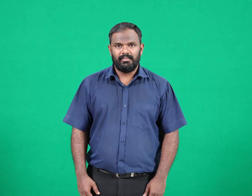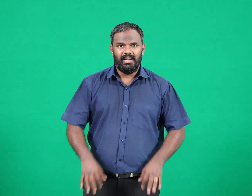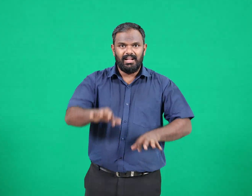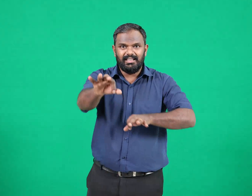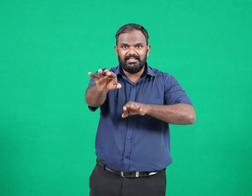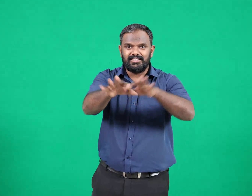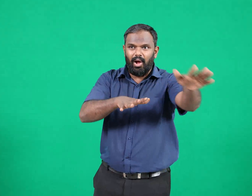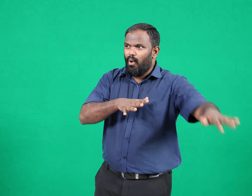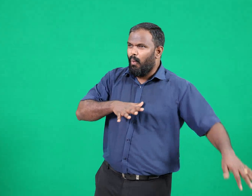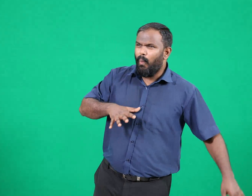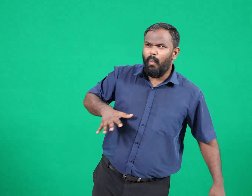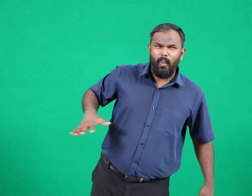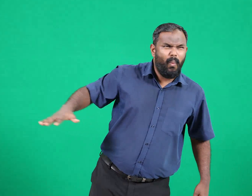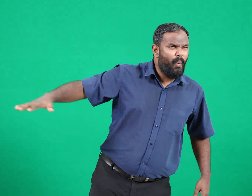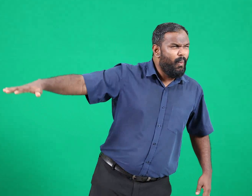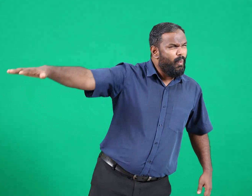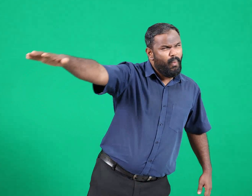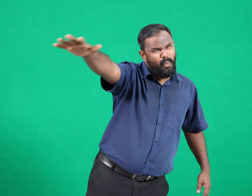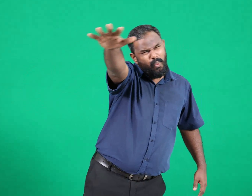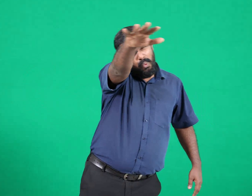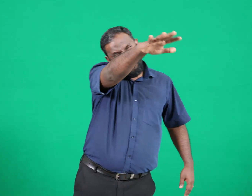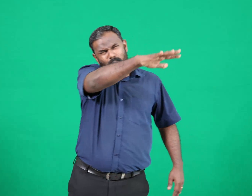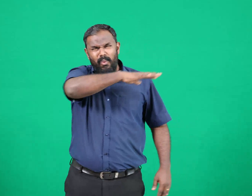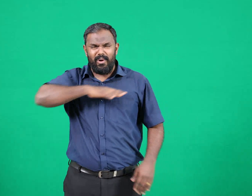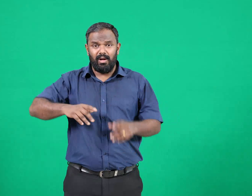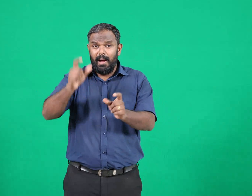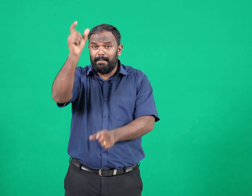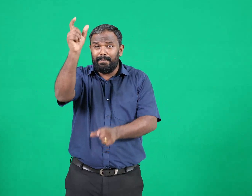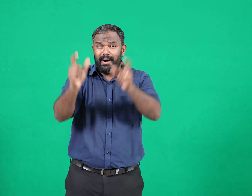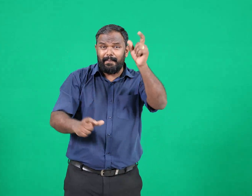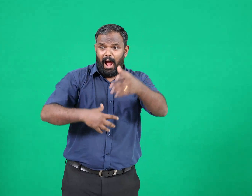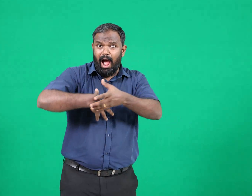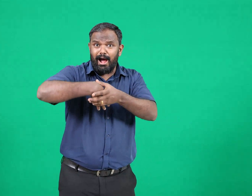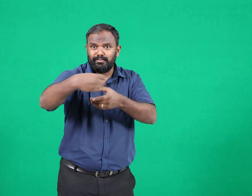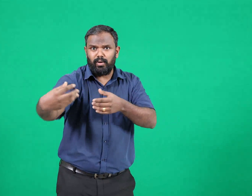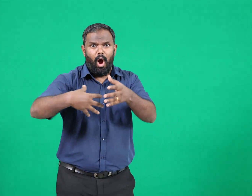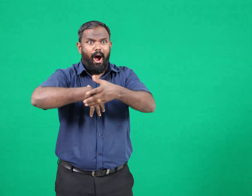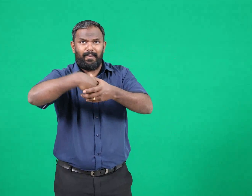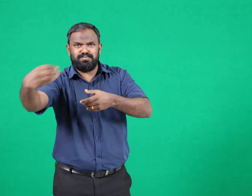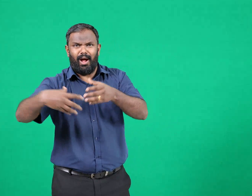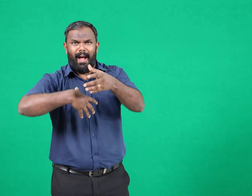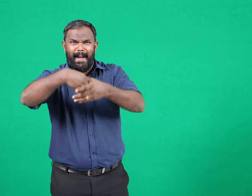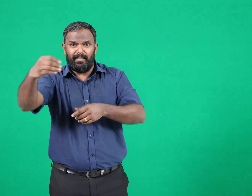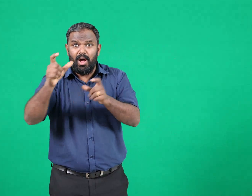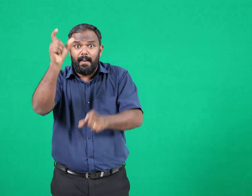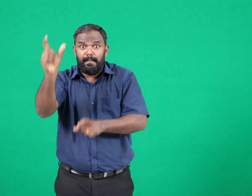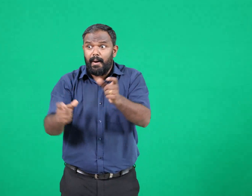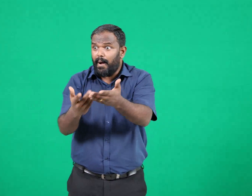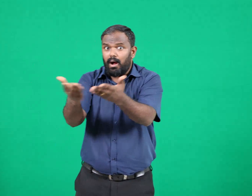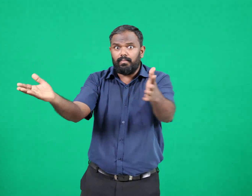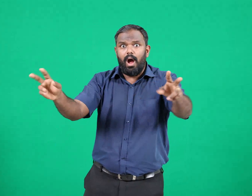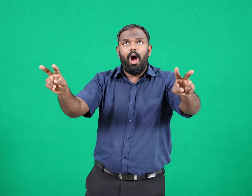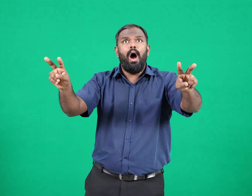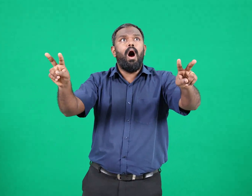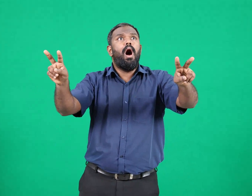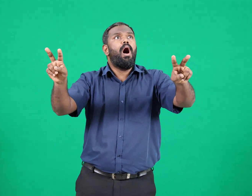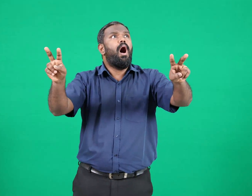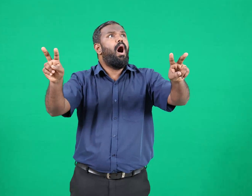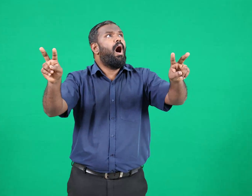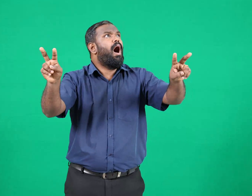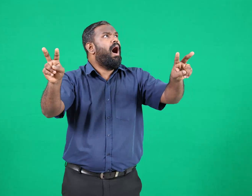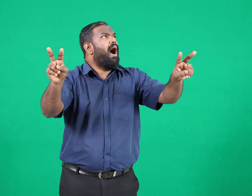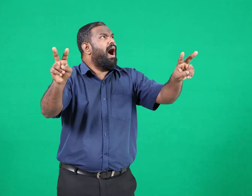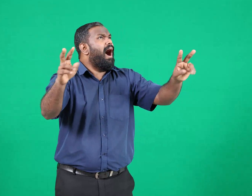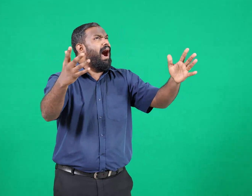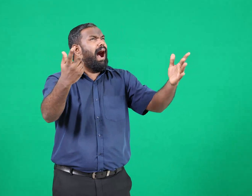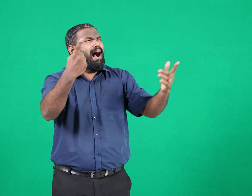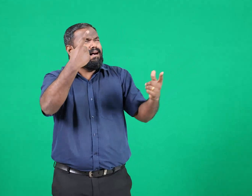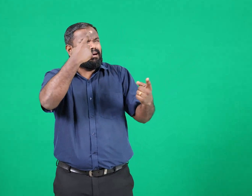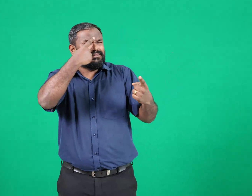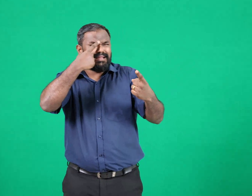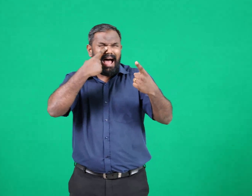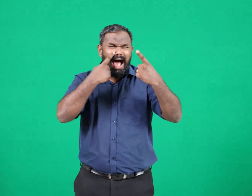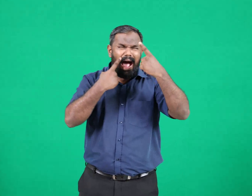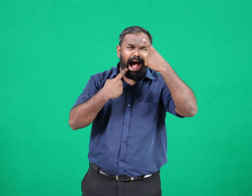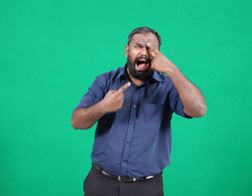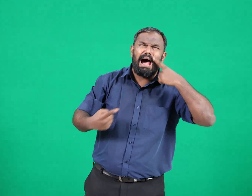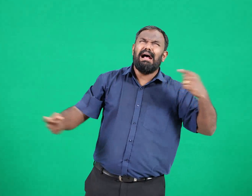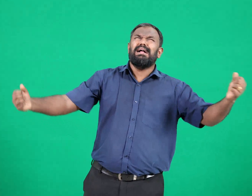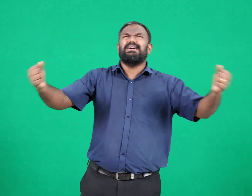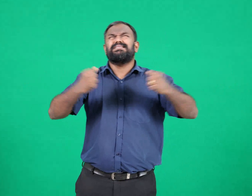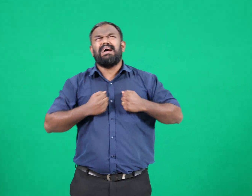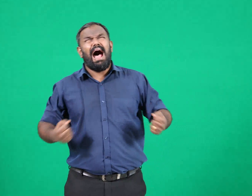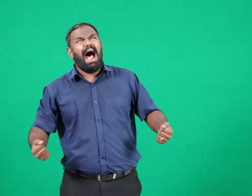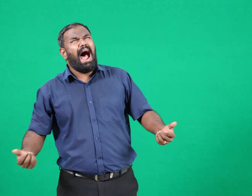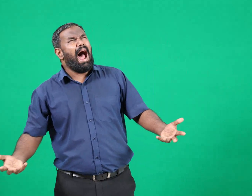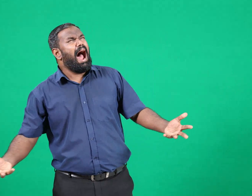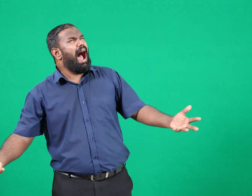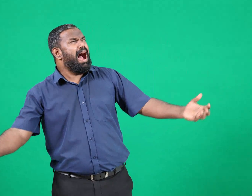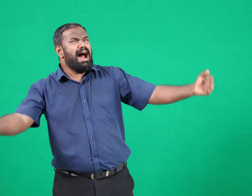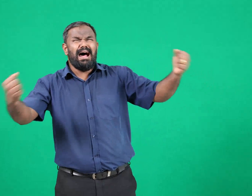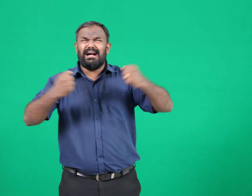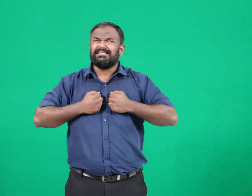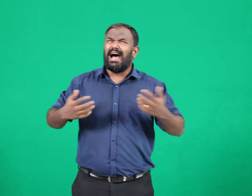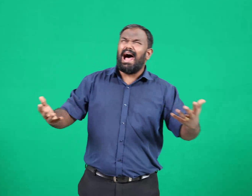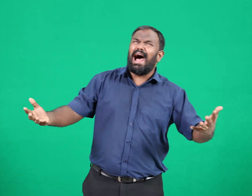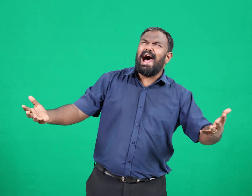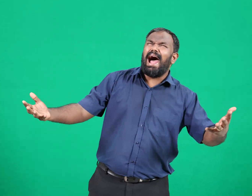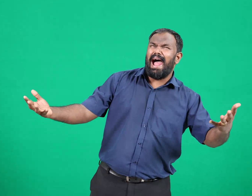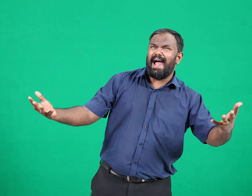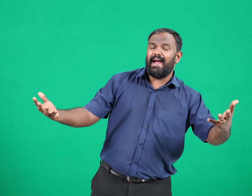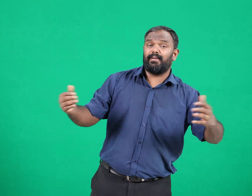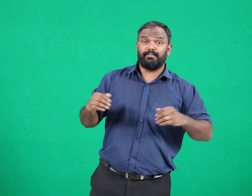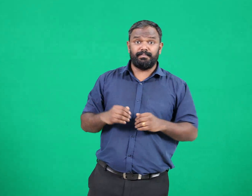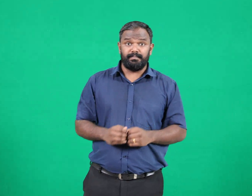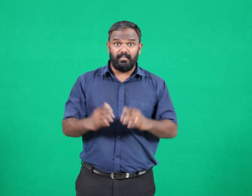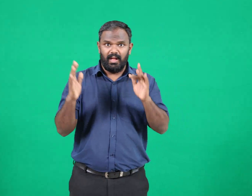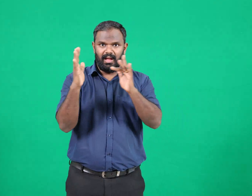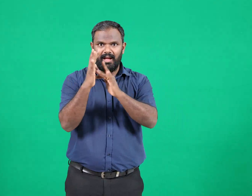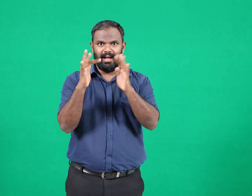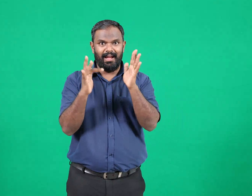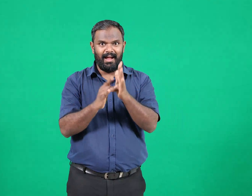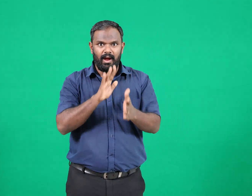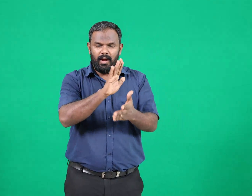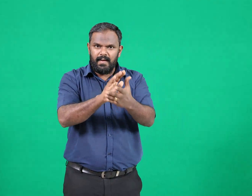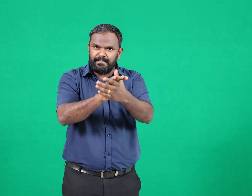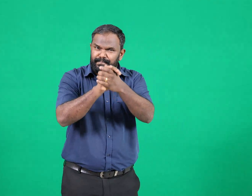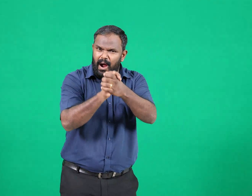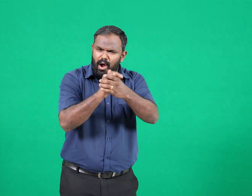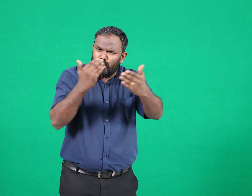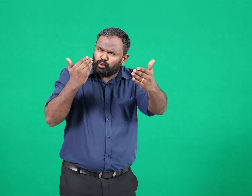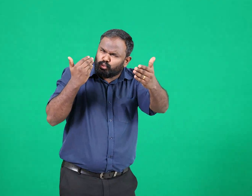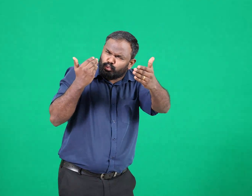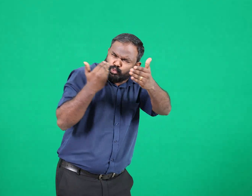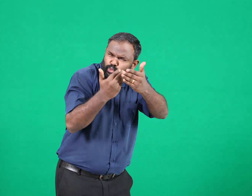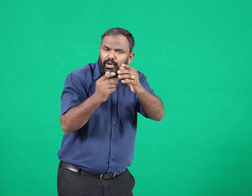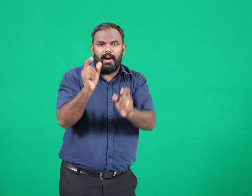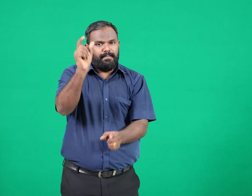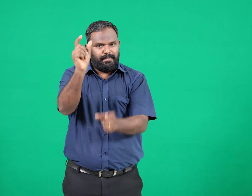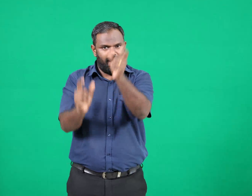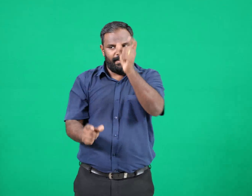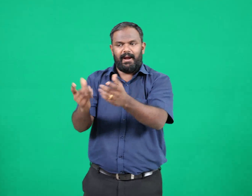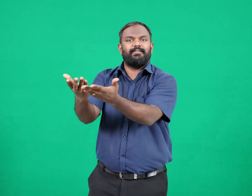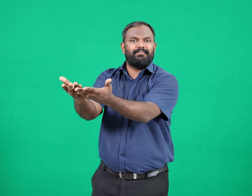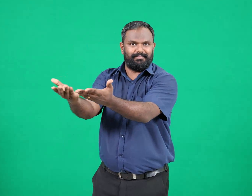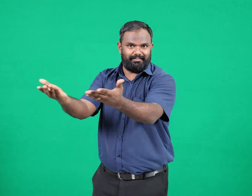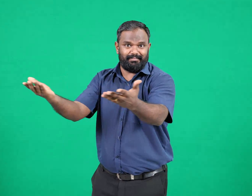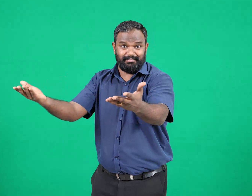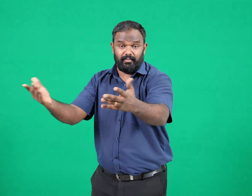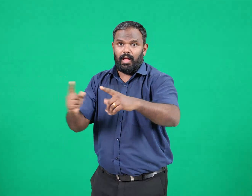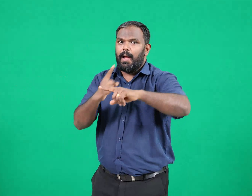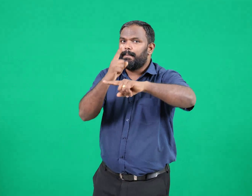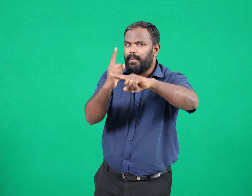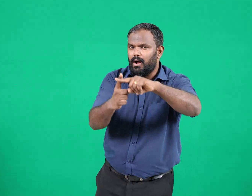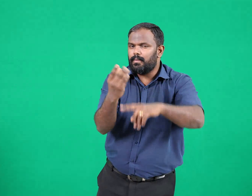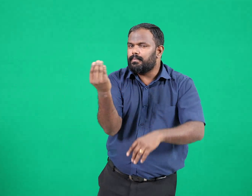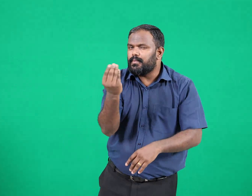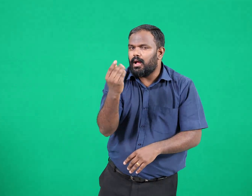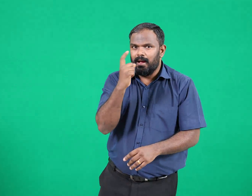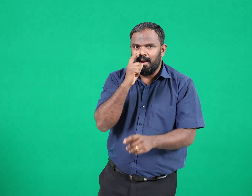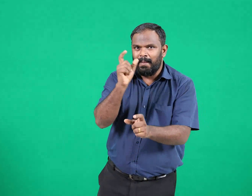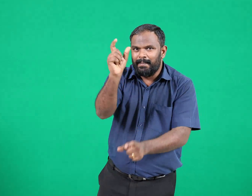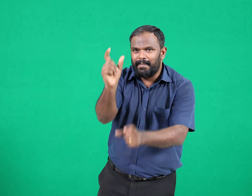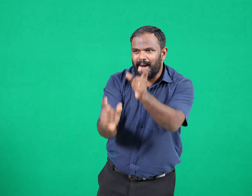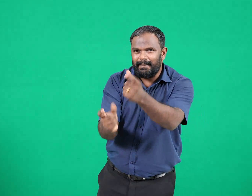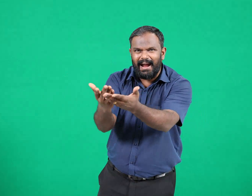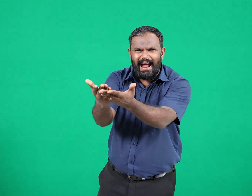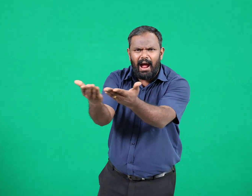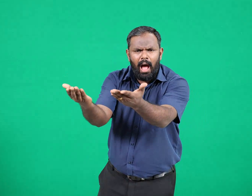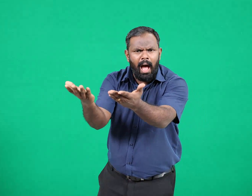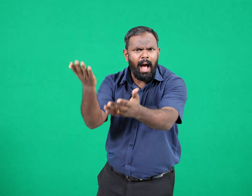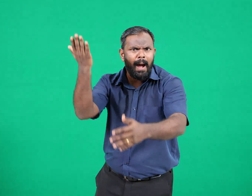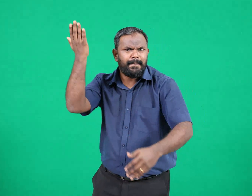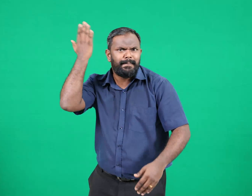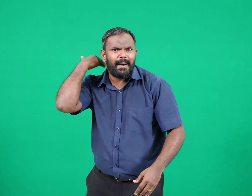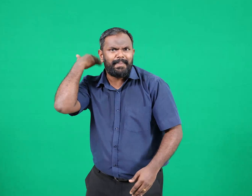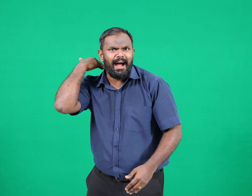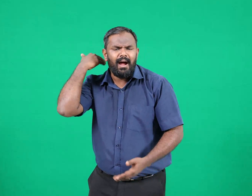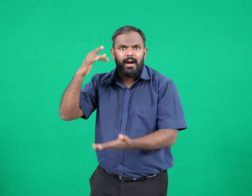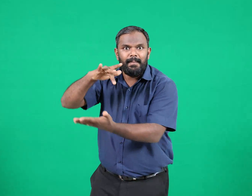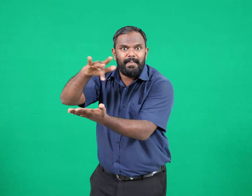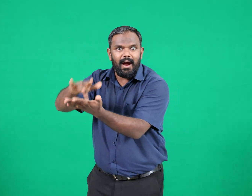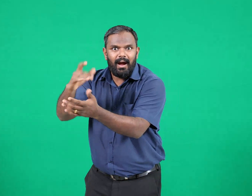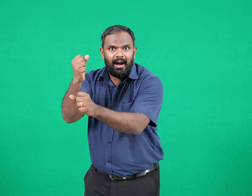And when all the people who had gathered for this spectacle saw what had happened, they returned home beating their breasts.